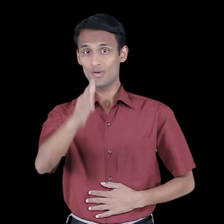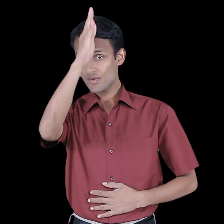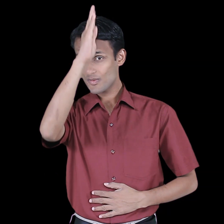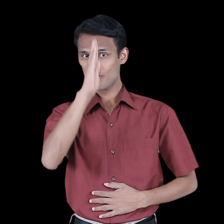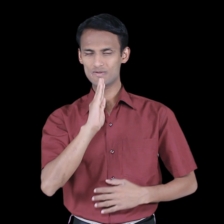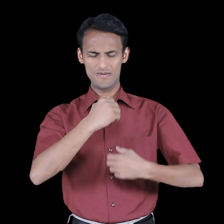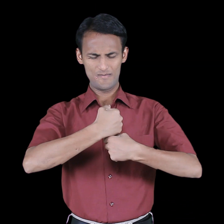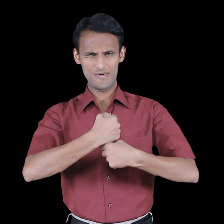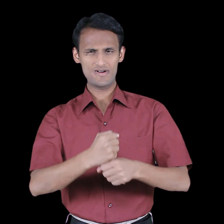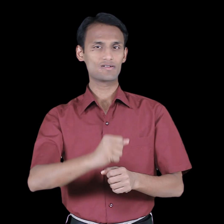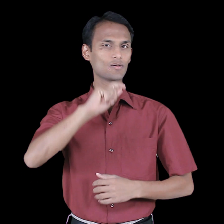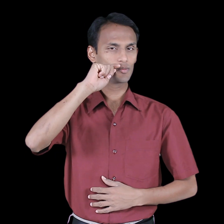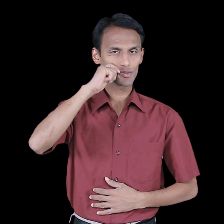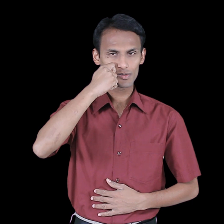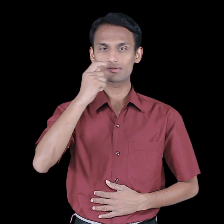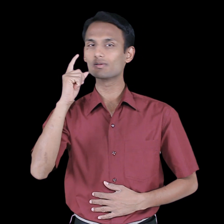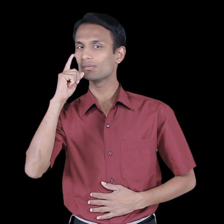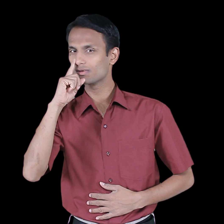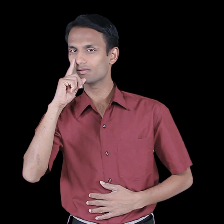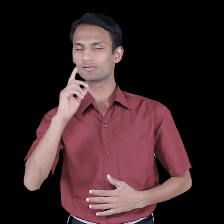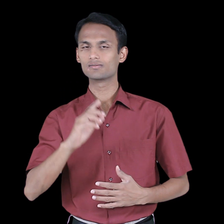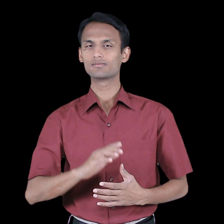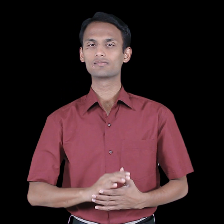God made man and woman